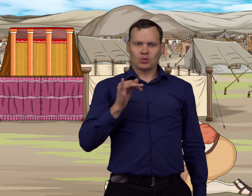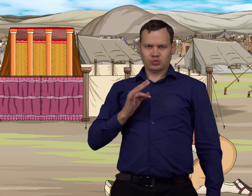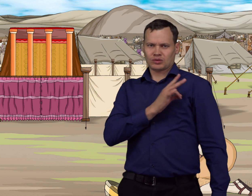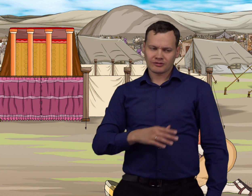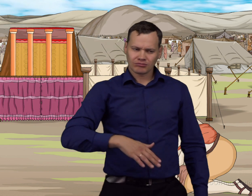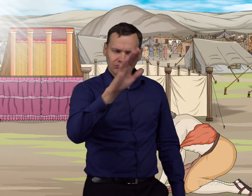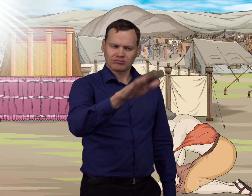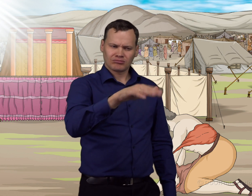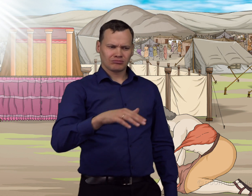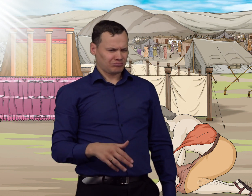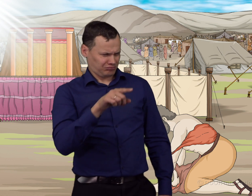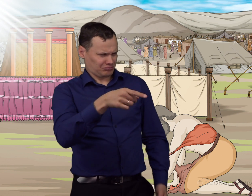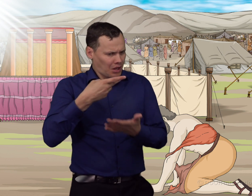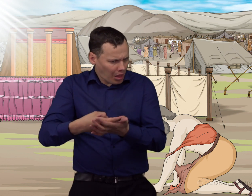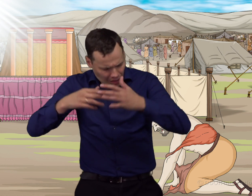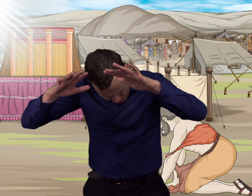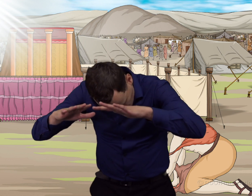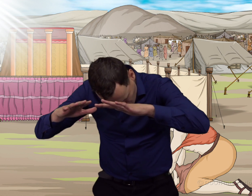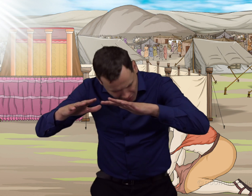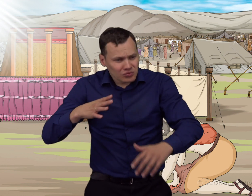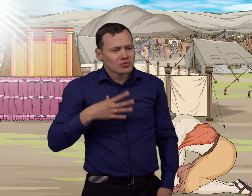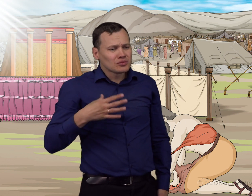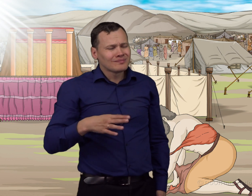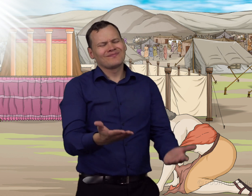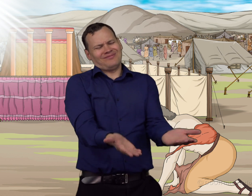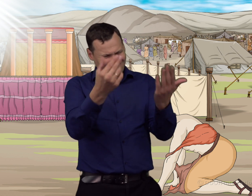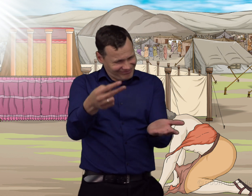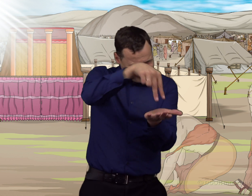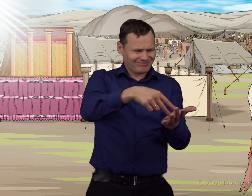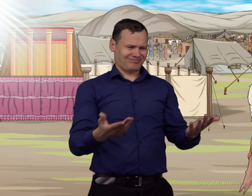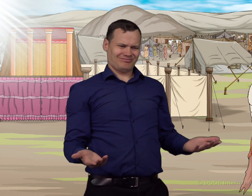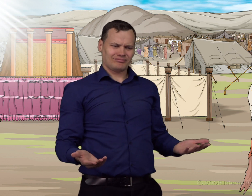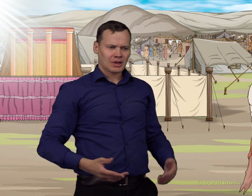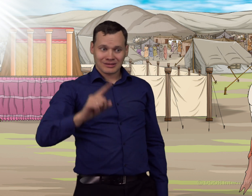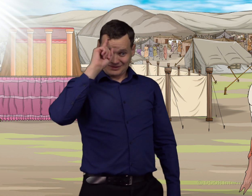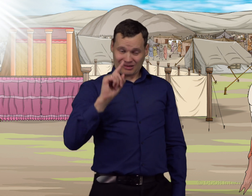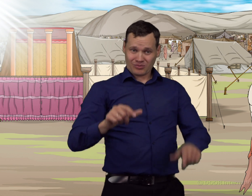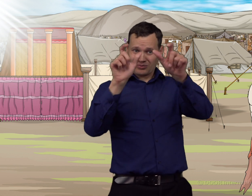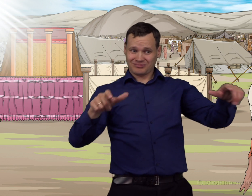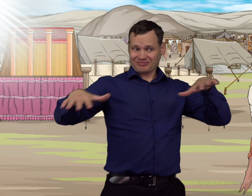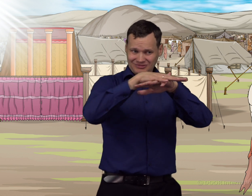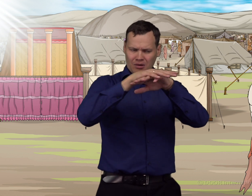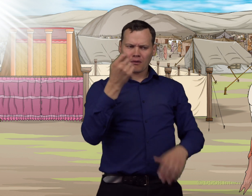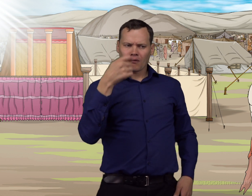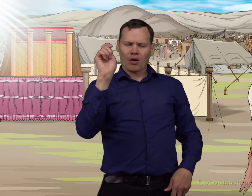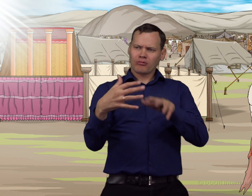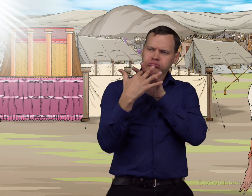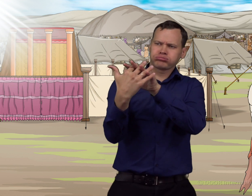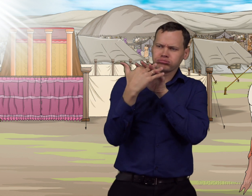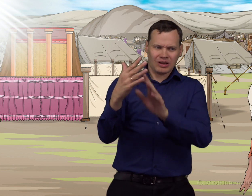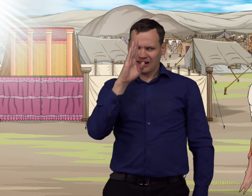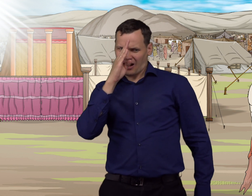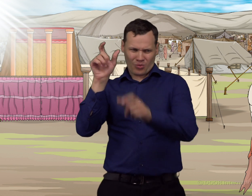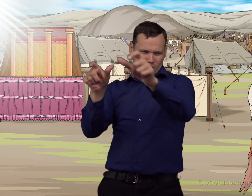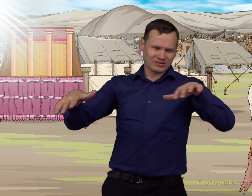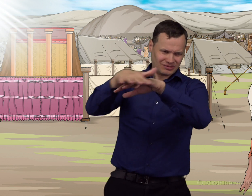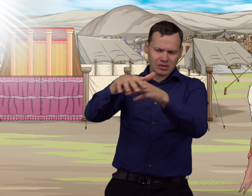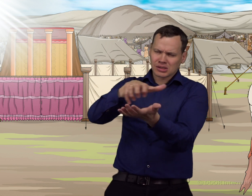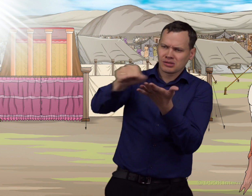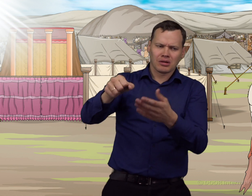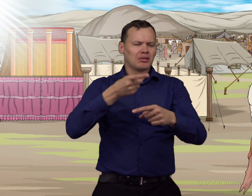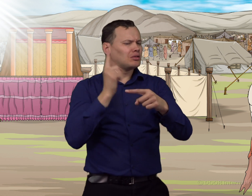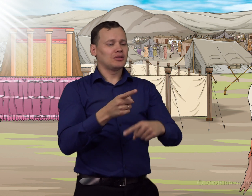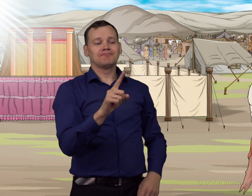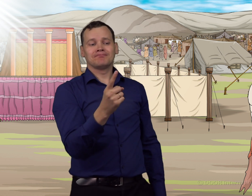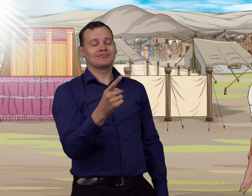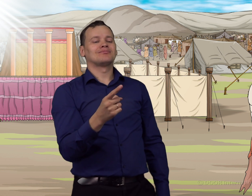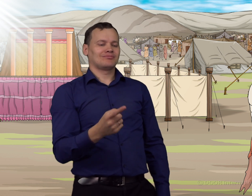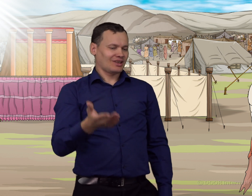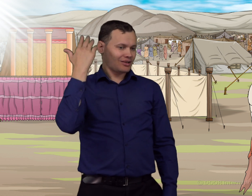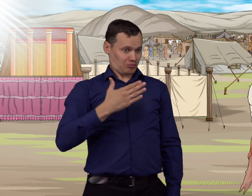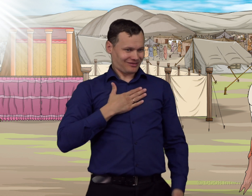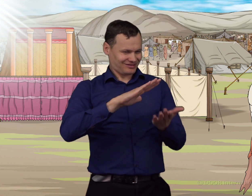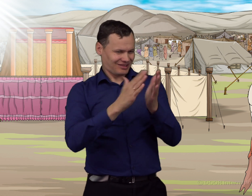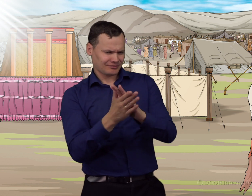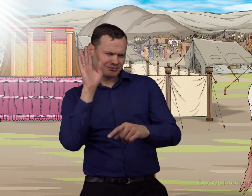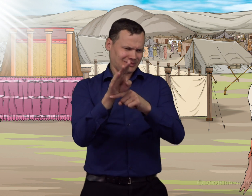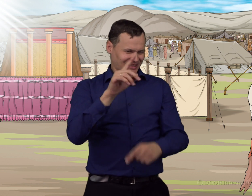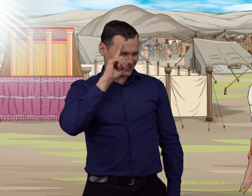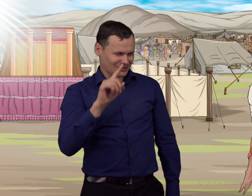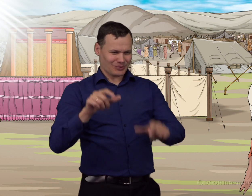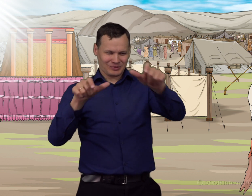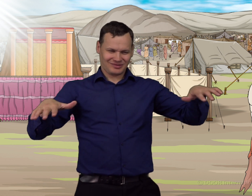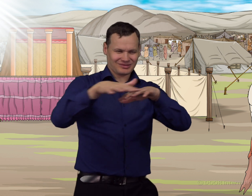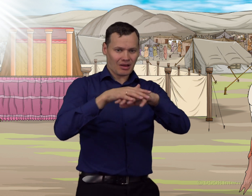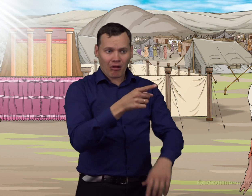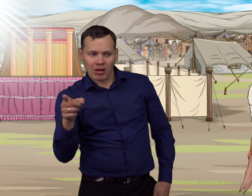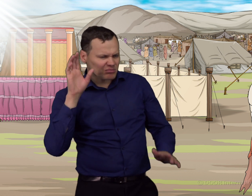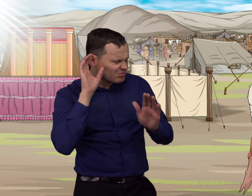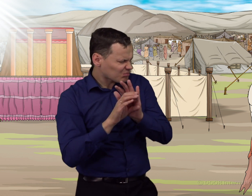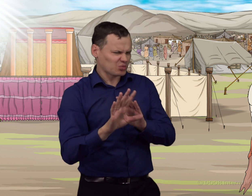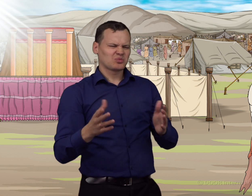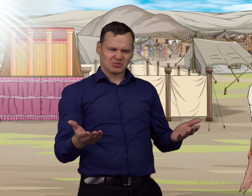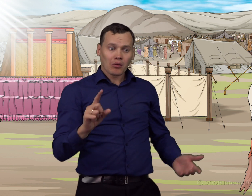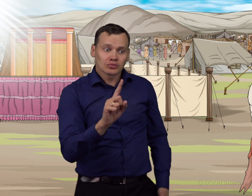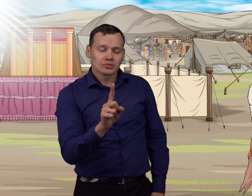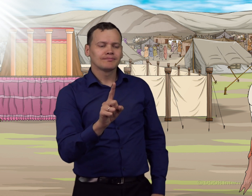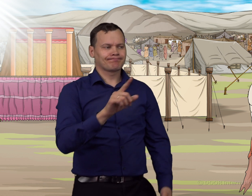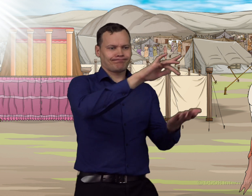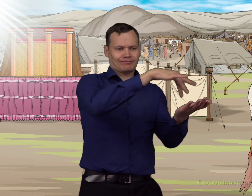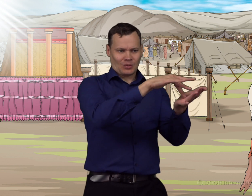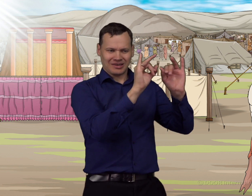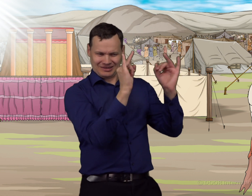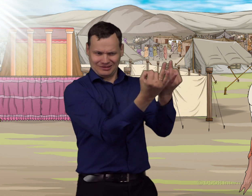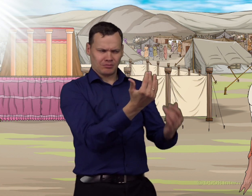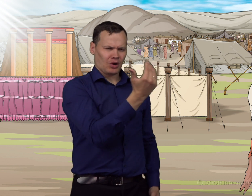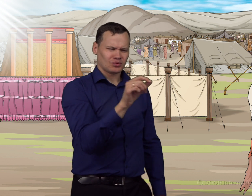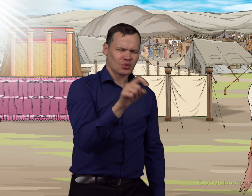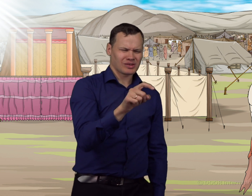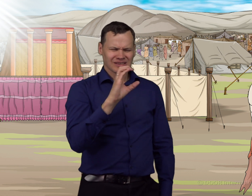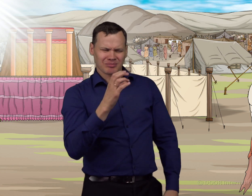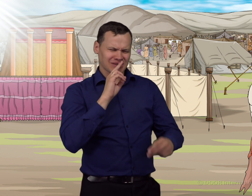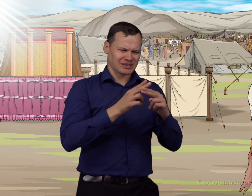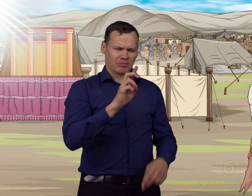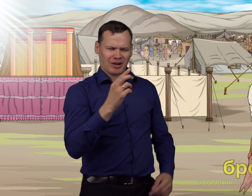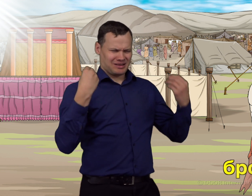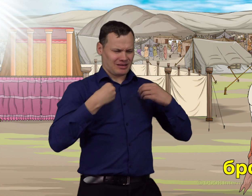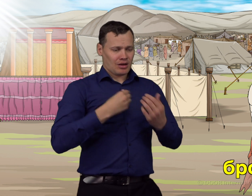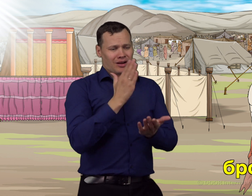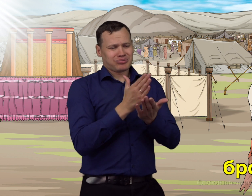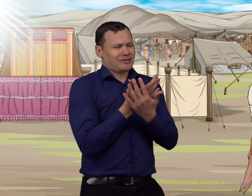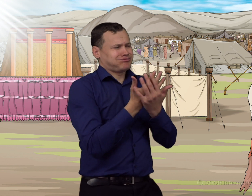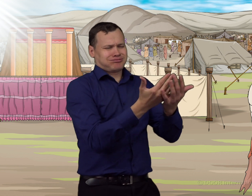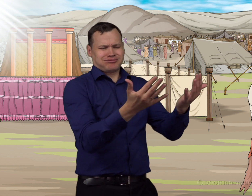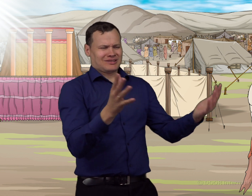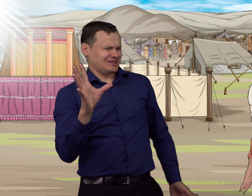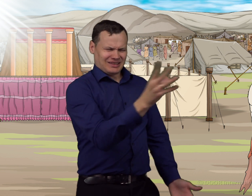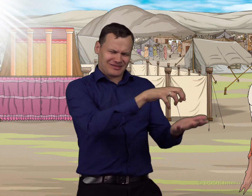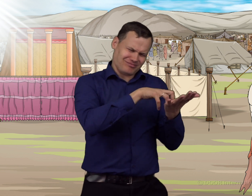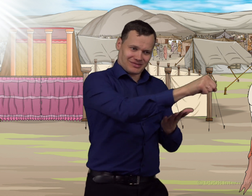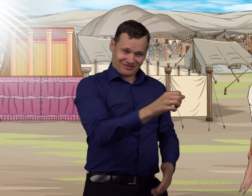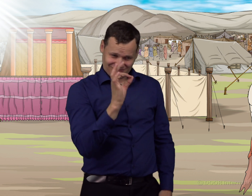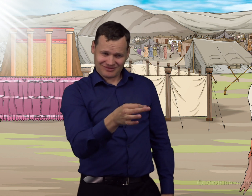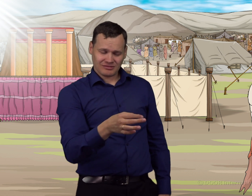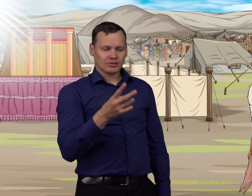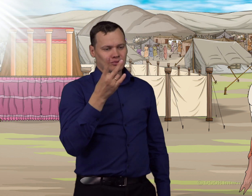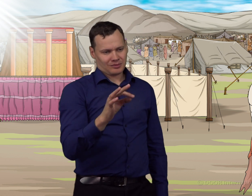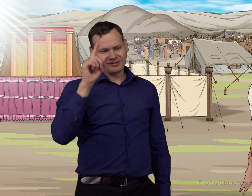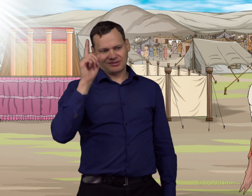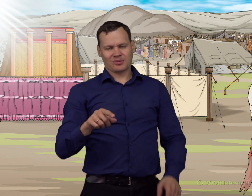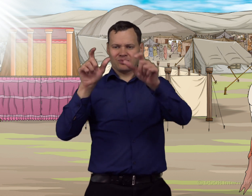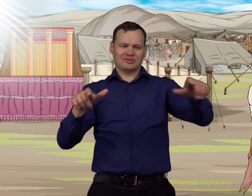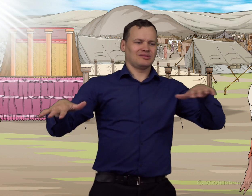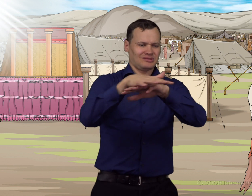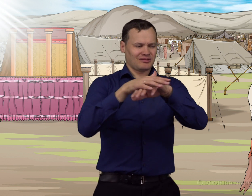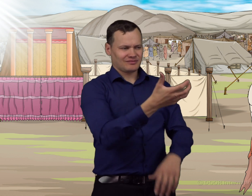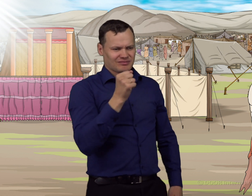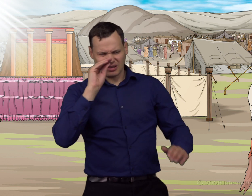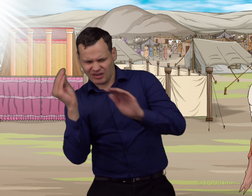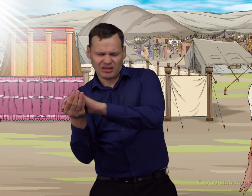But the LORD said to Joshua, “Stand up! Why have you fallen on your face? Israel has sinned; they have transgressed My covenant that I commanded them, and they have taken some of what was devoted to destruction.